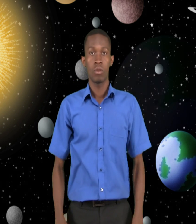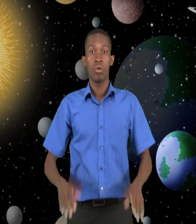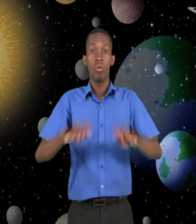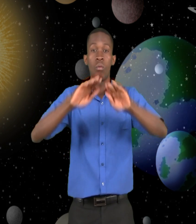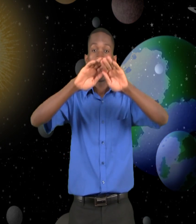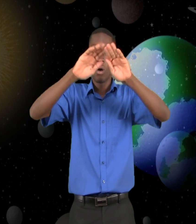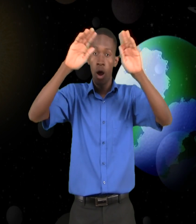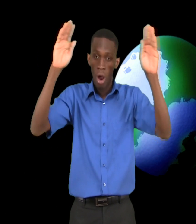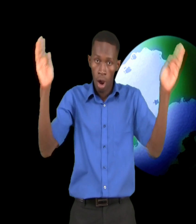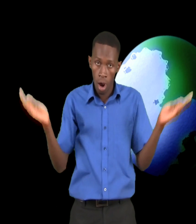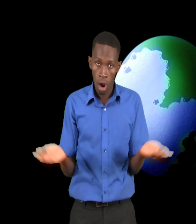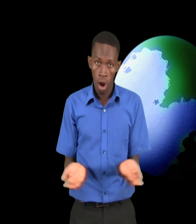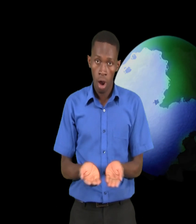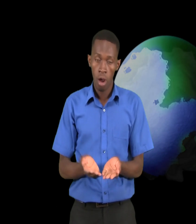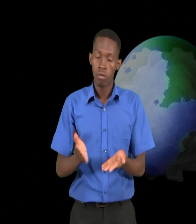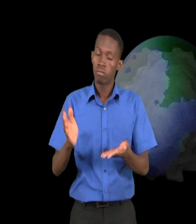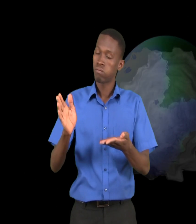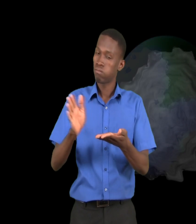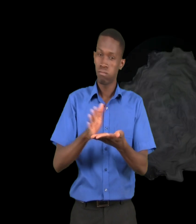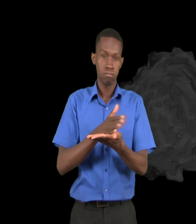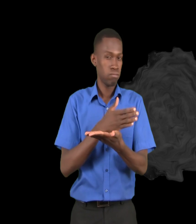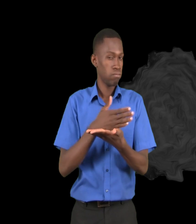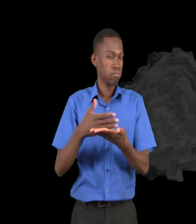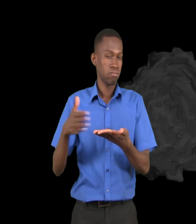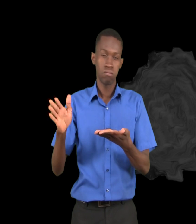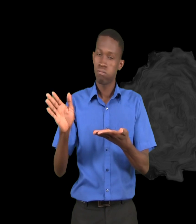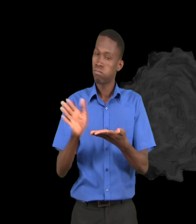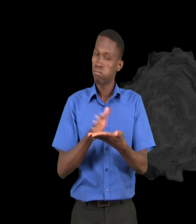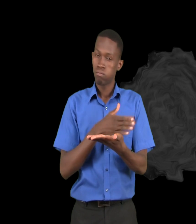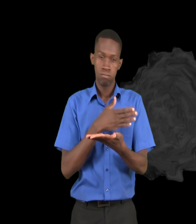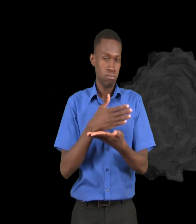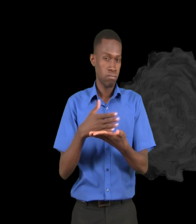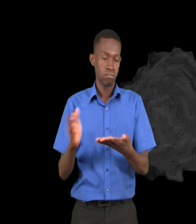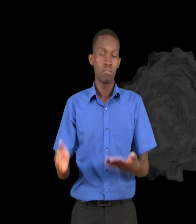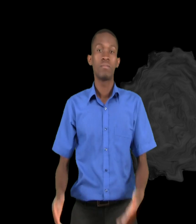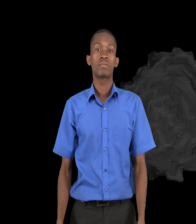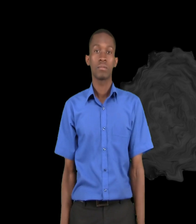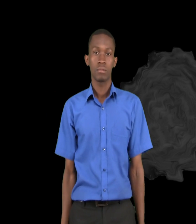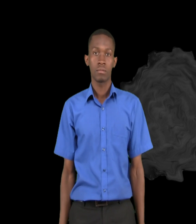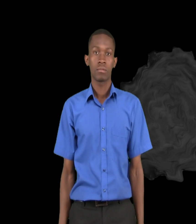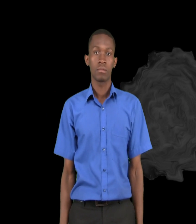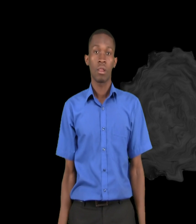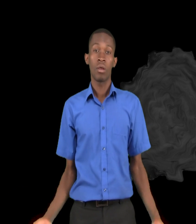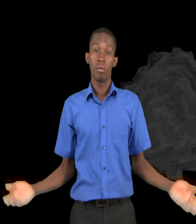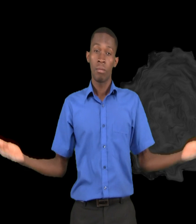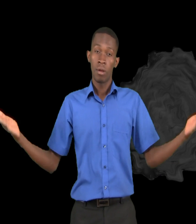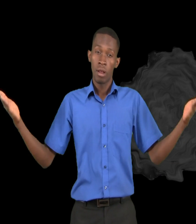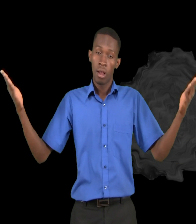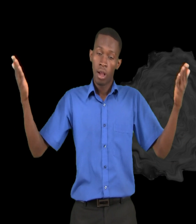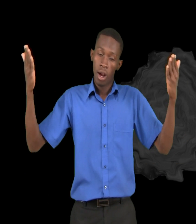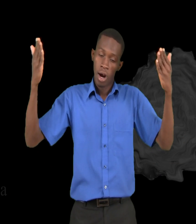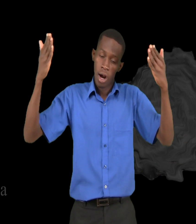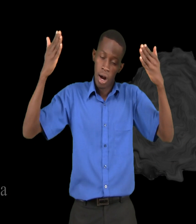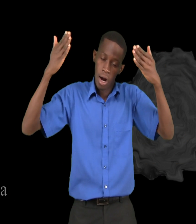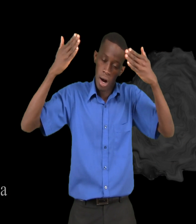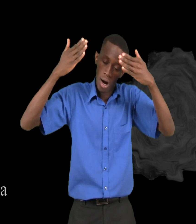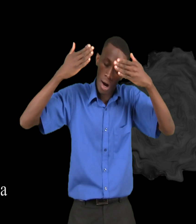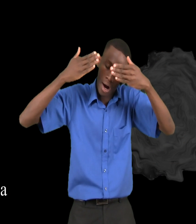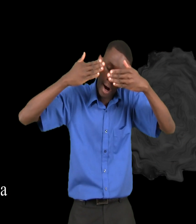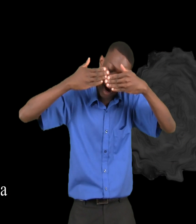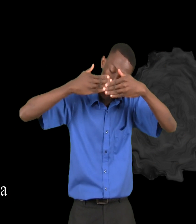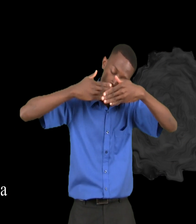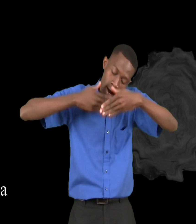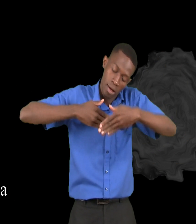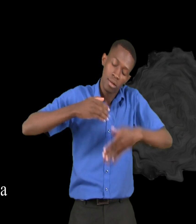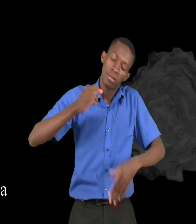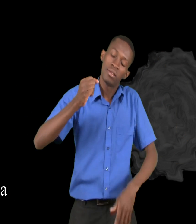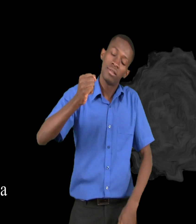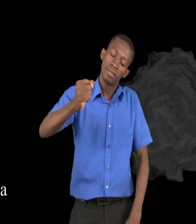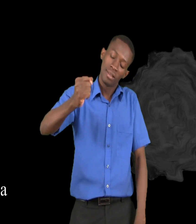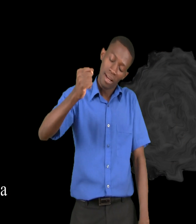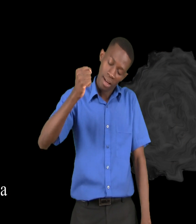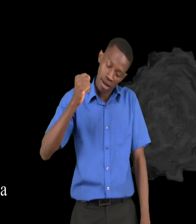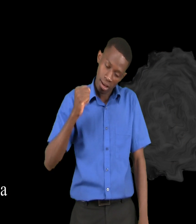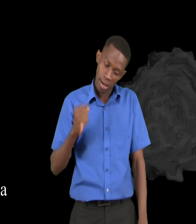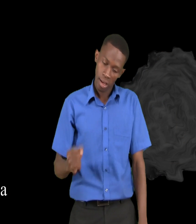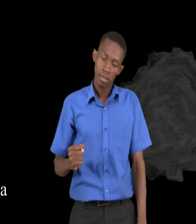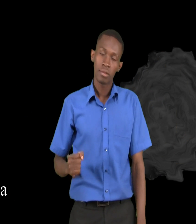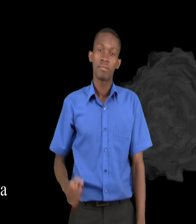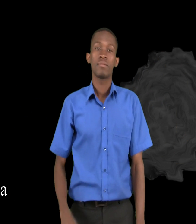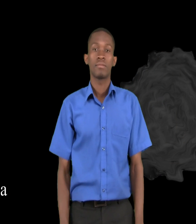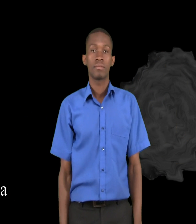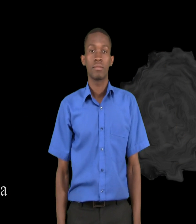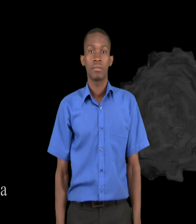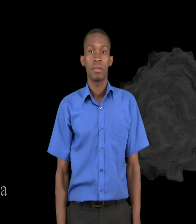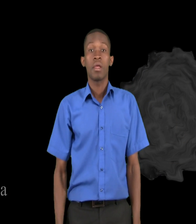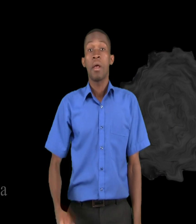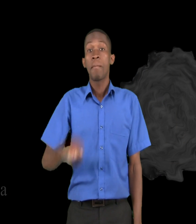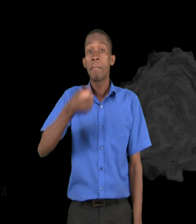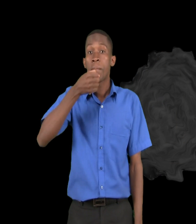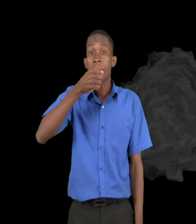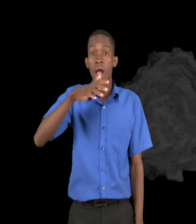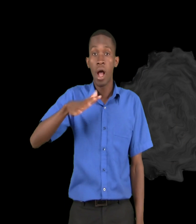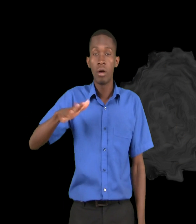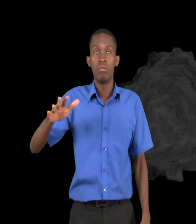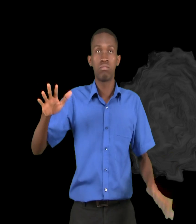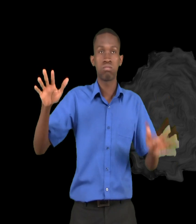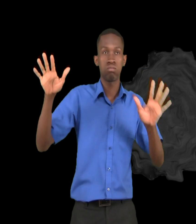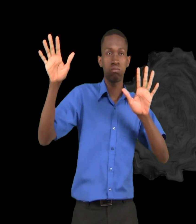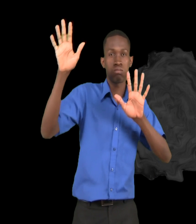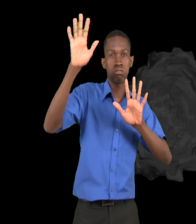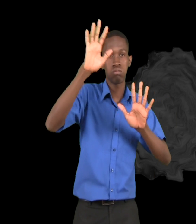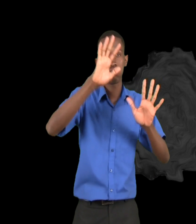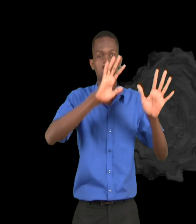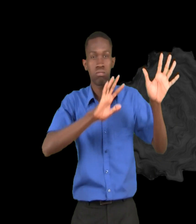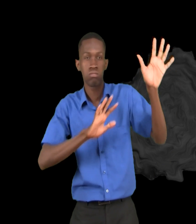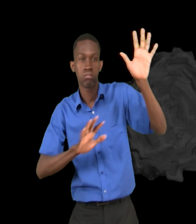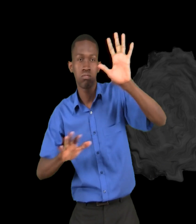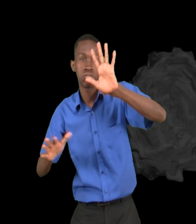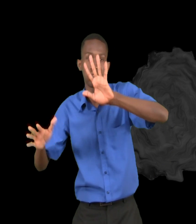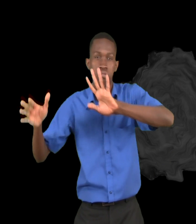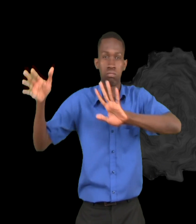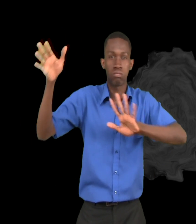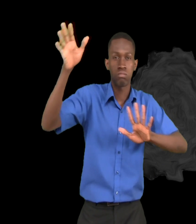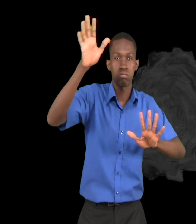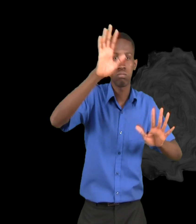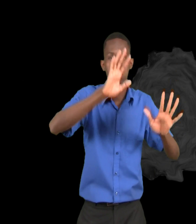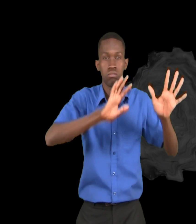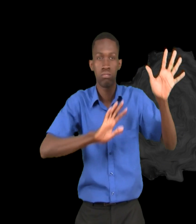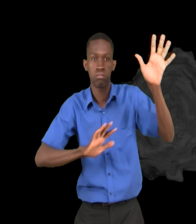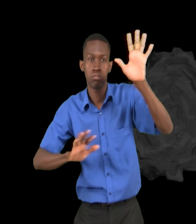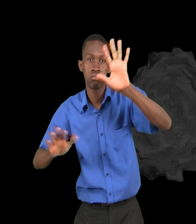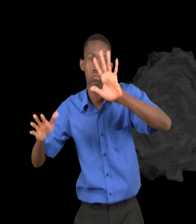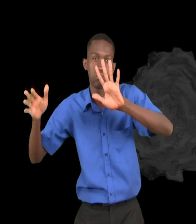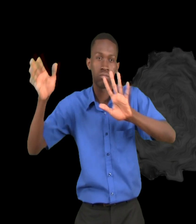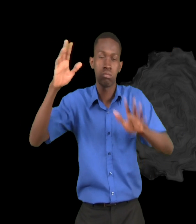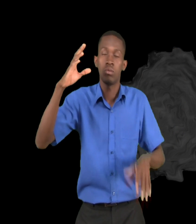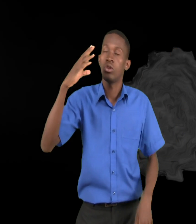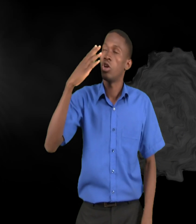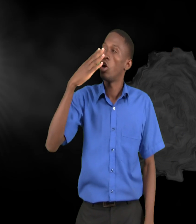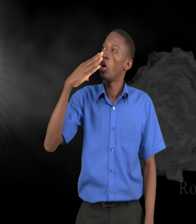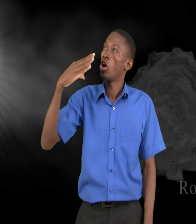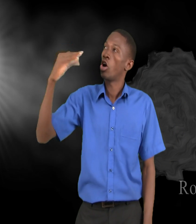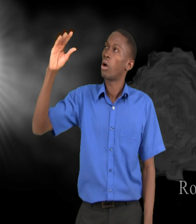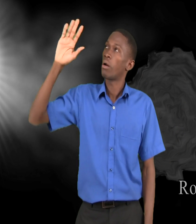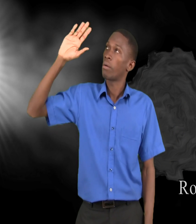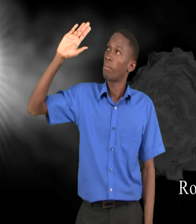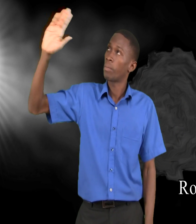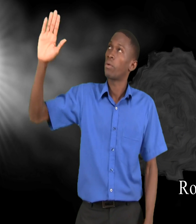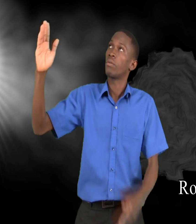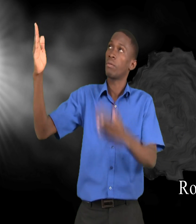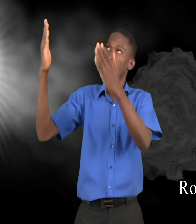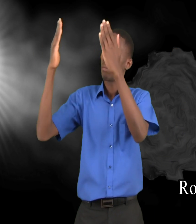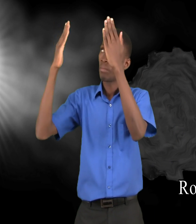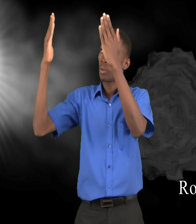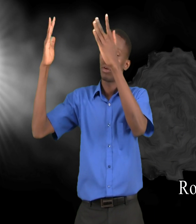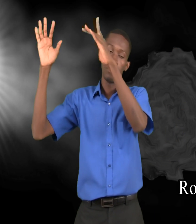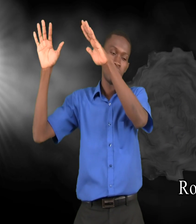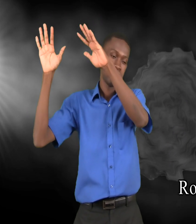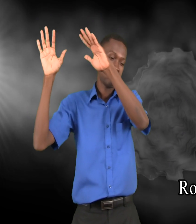Now the earth was formless and void, and darkness was over the surface of the deep.